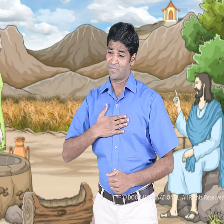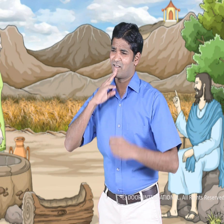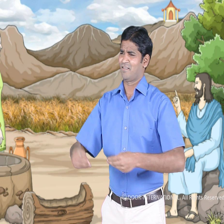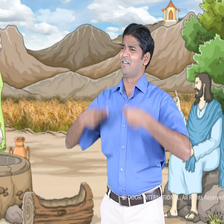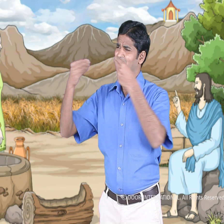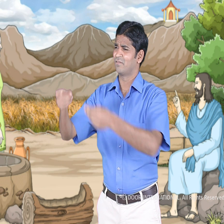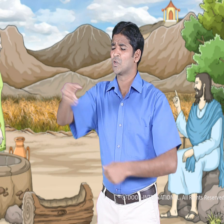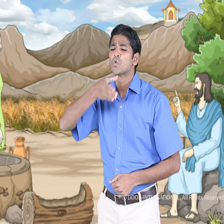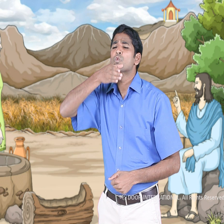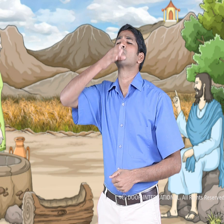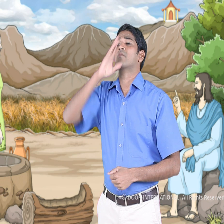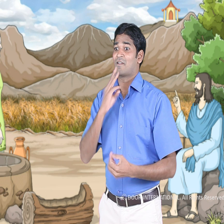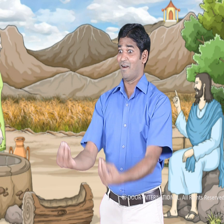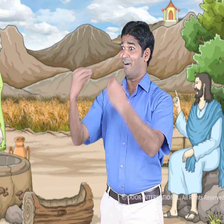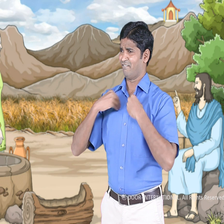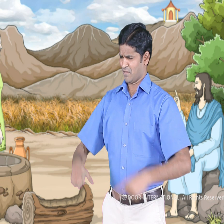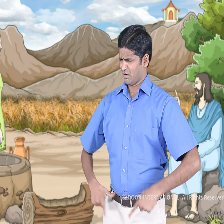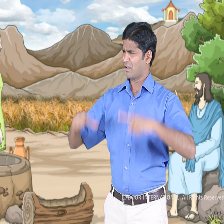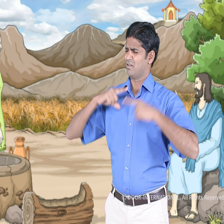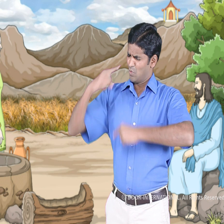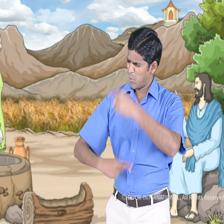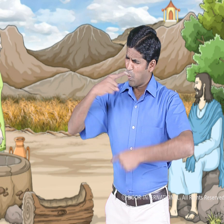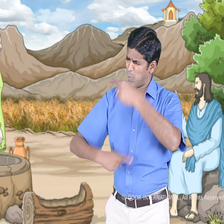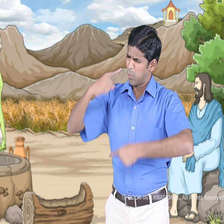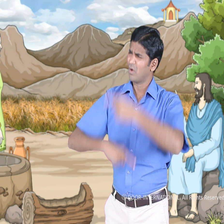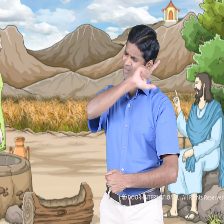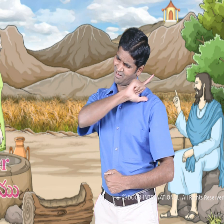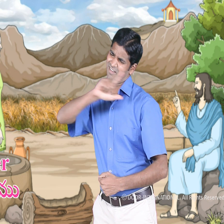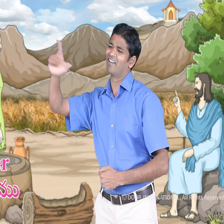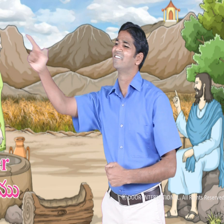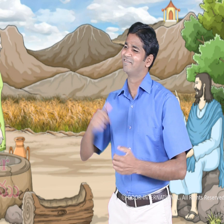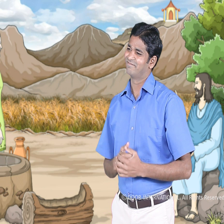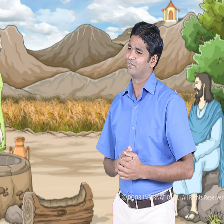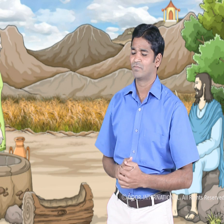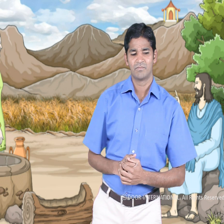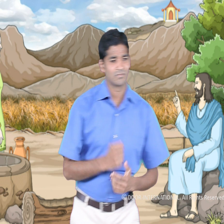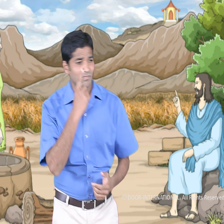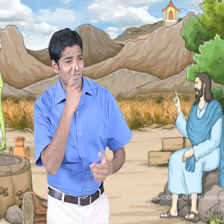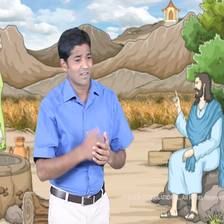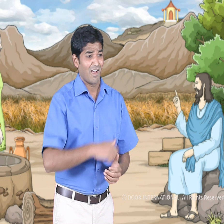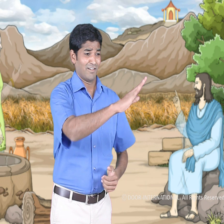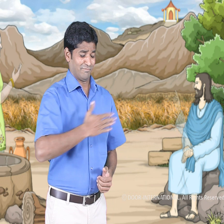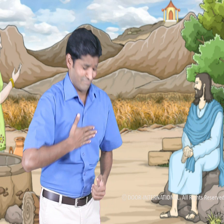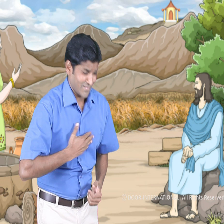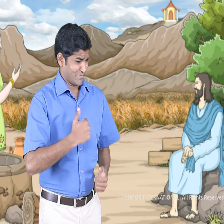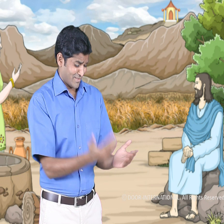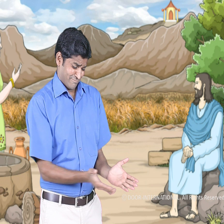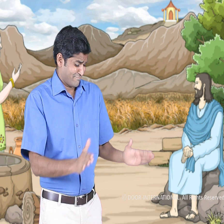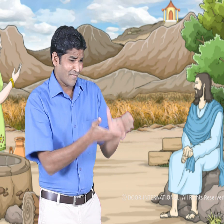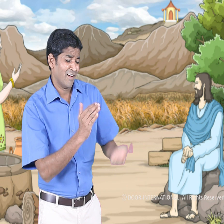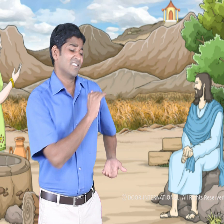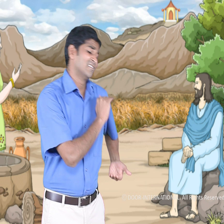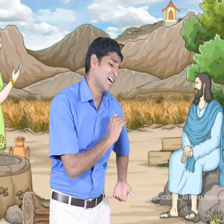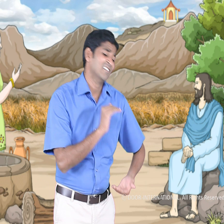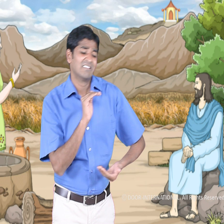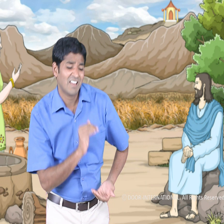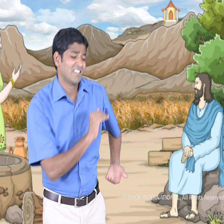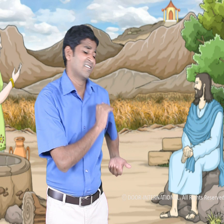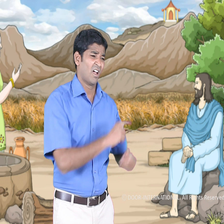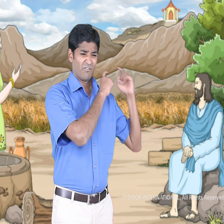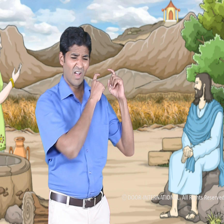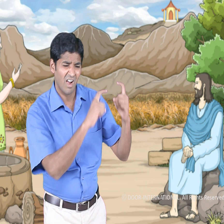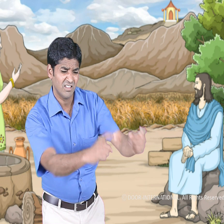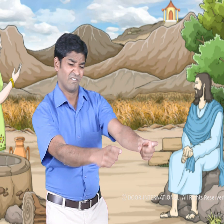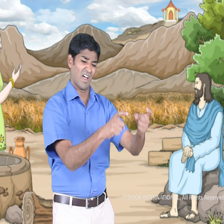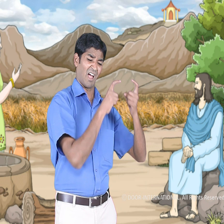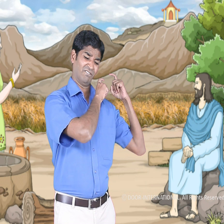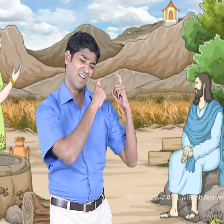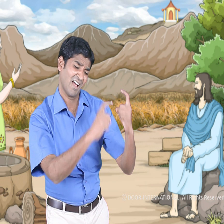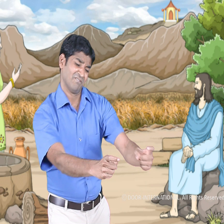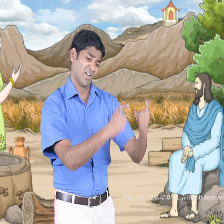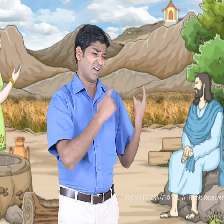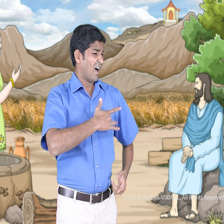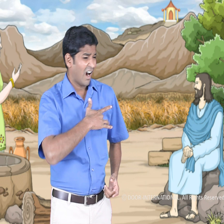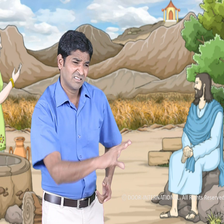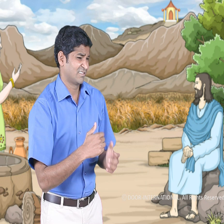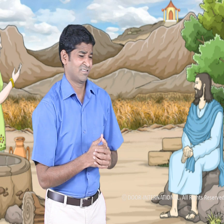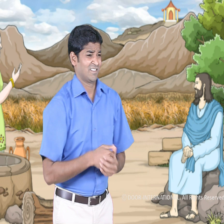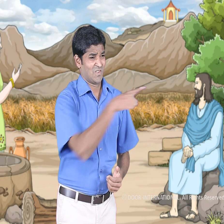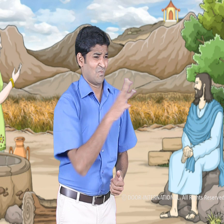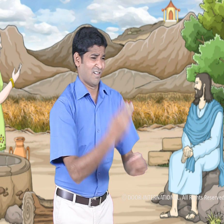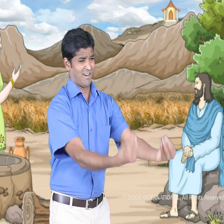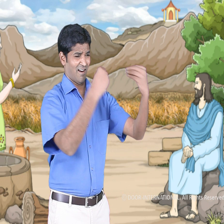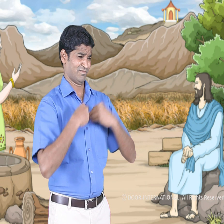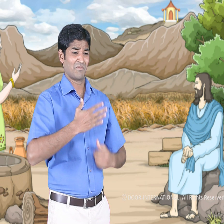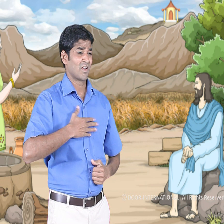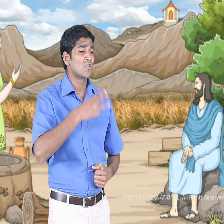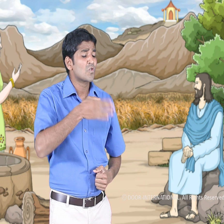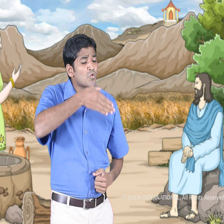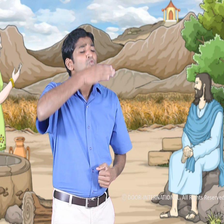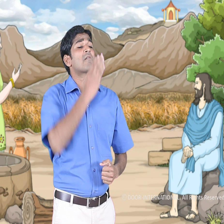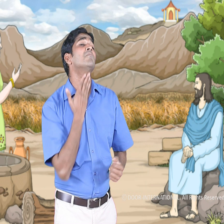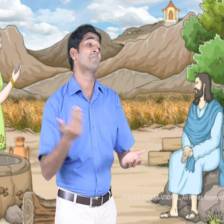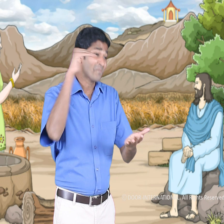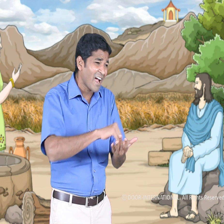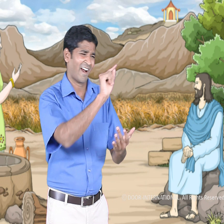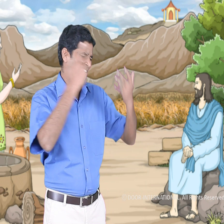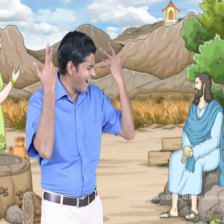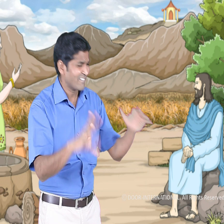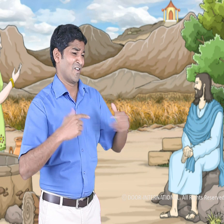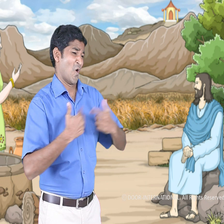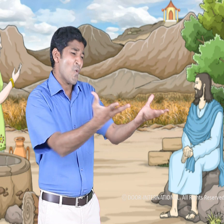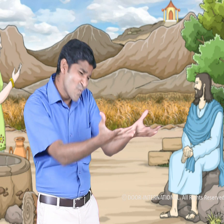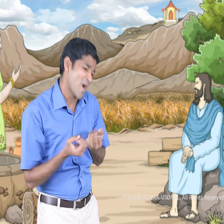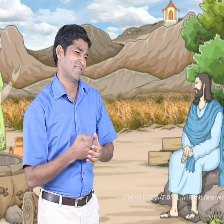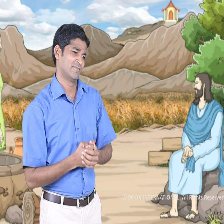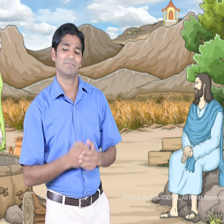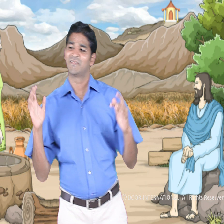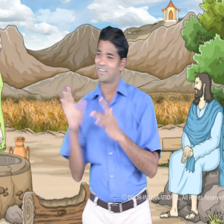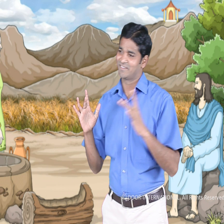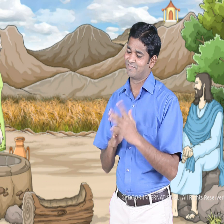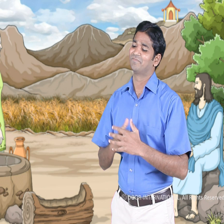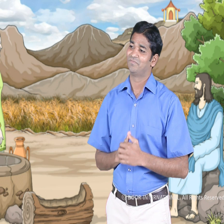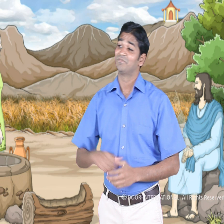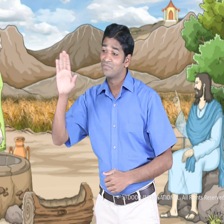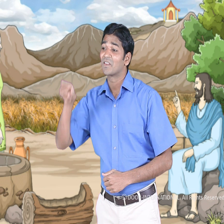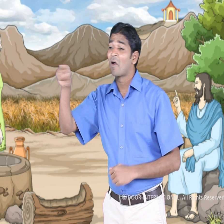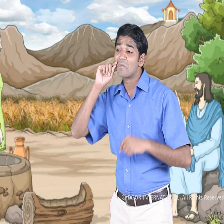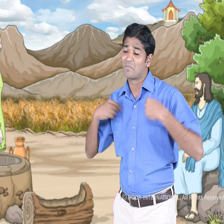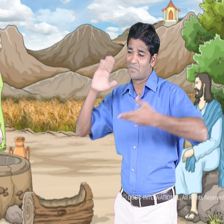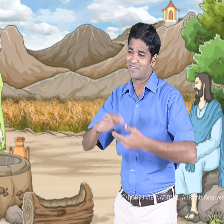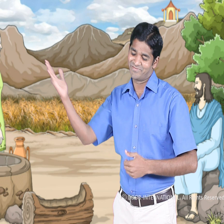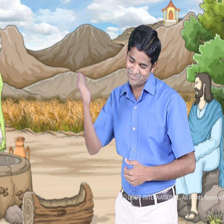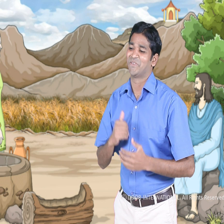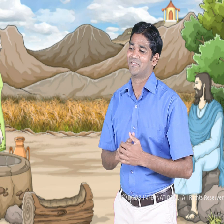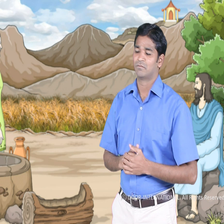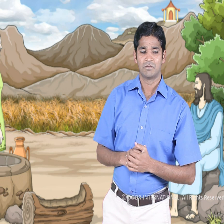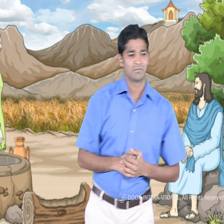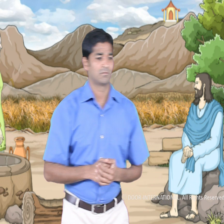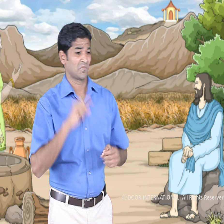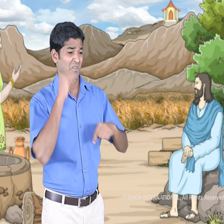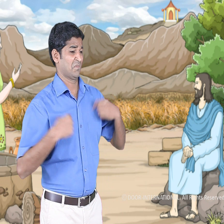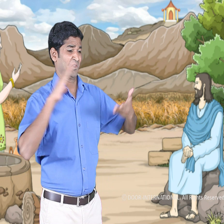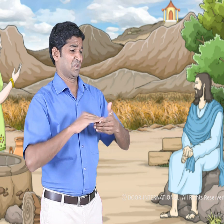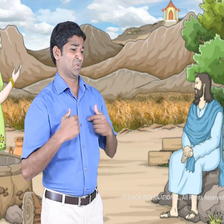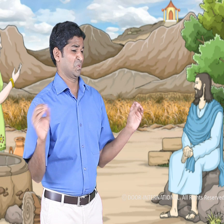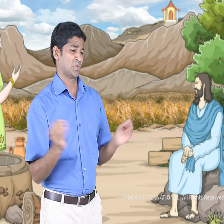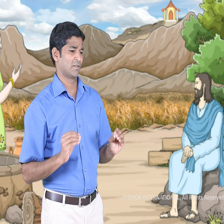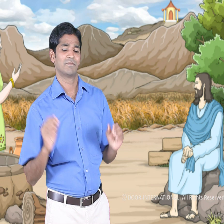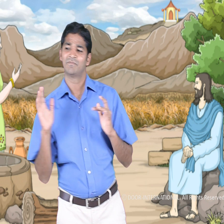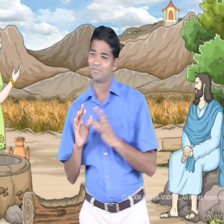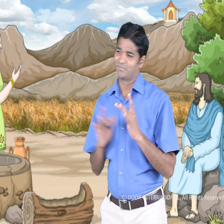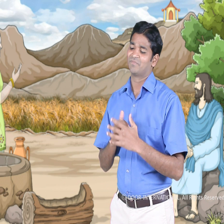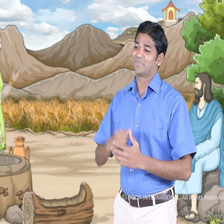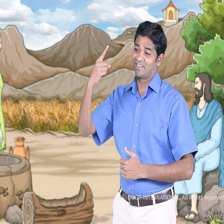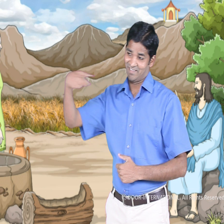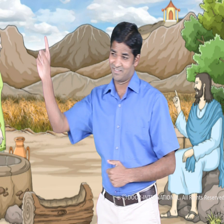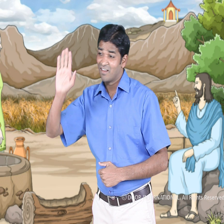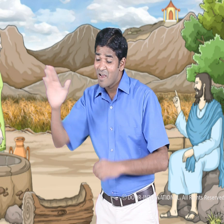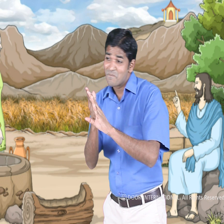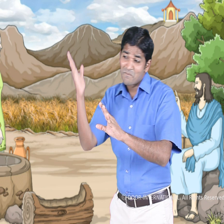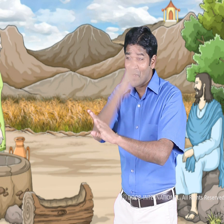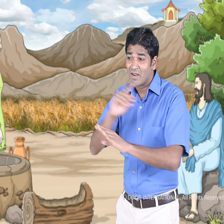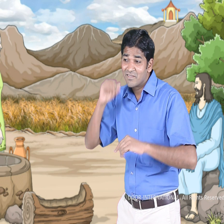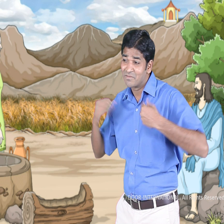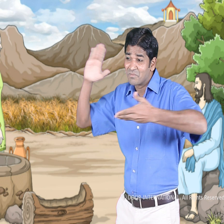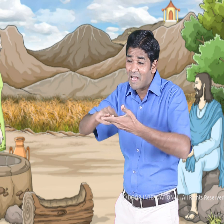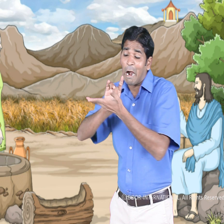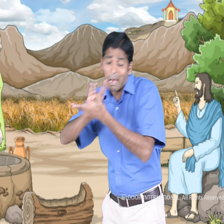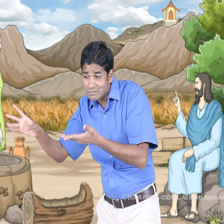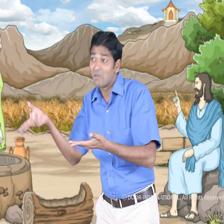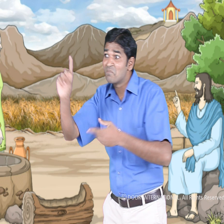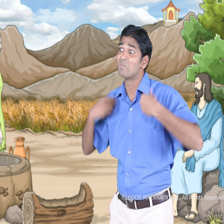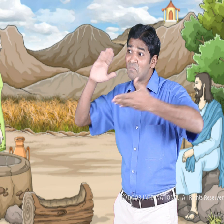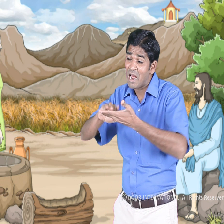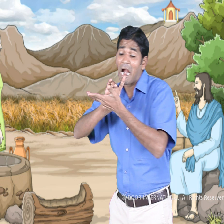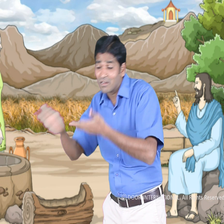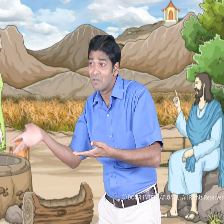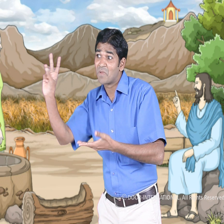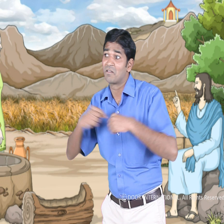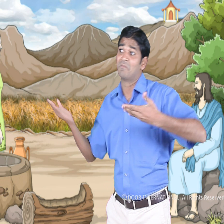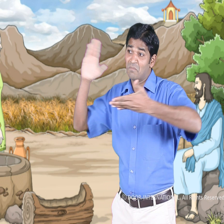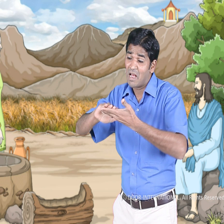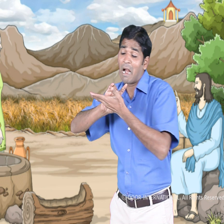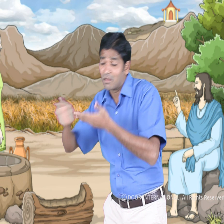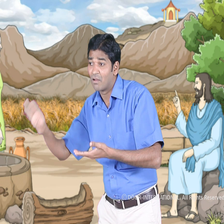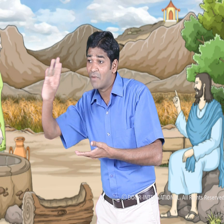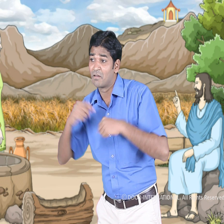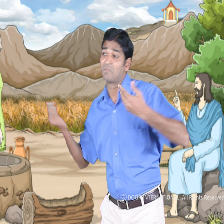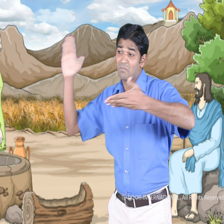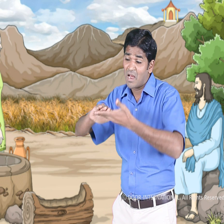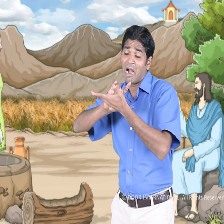The woman said to Him, “Sir, give me this water so that I will not get thirsty and have to keep coming here to draw water.” Jesus told her, “Go, call your husband and come back.” “I have no husband,” the woman replied.